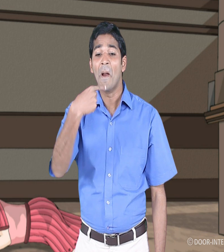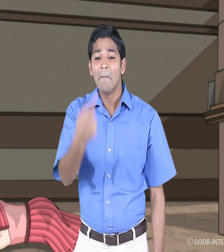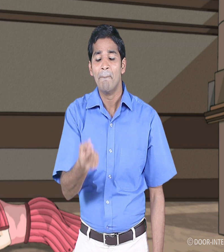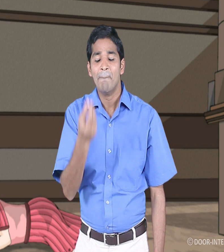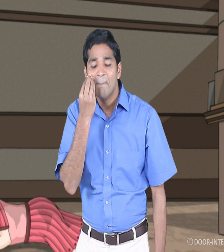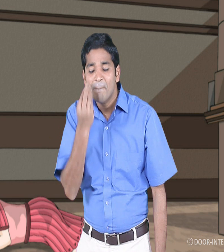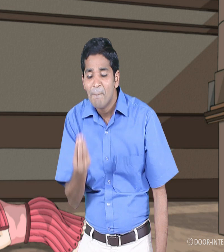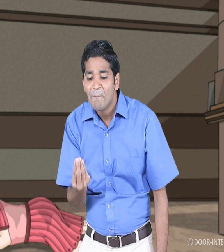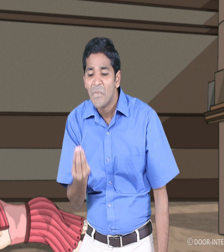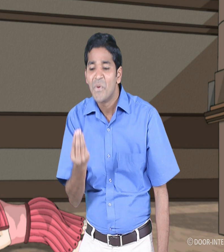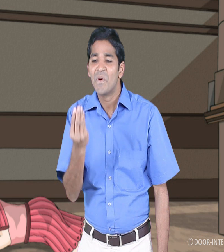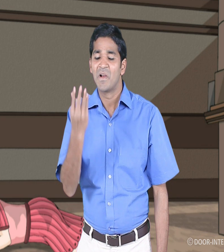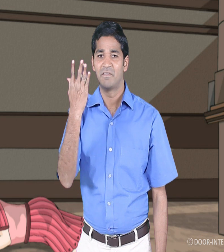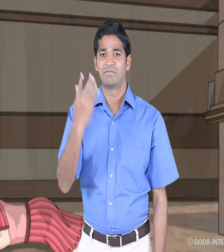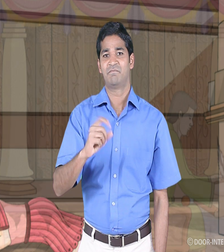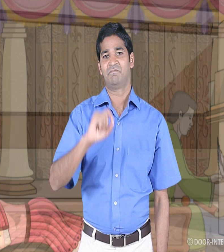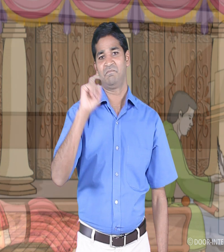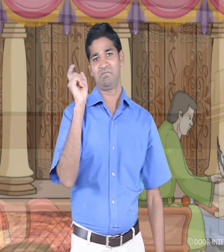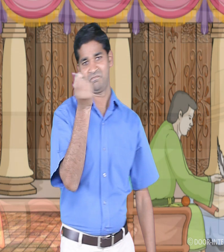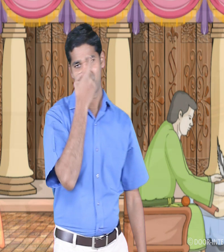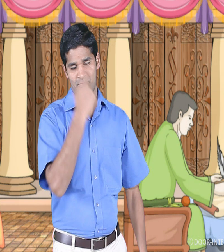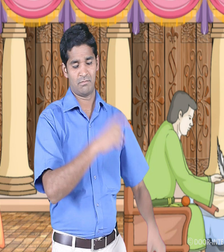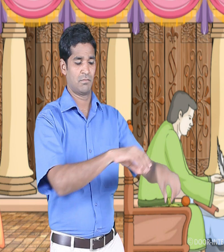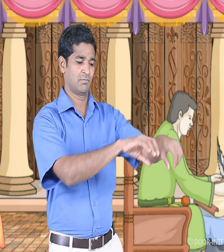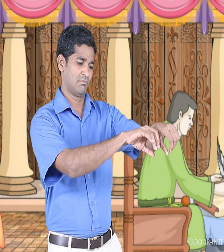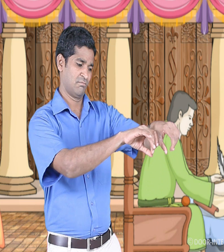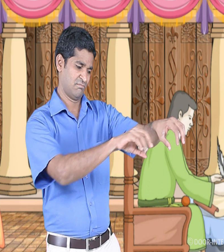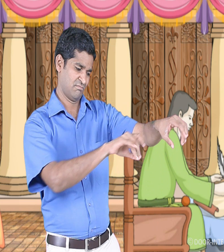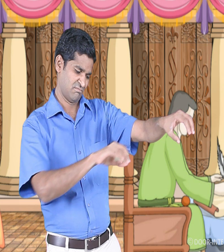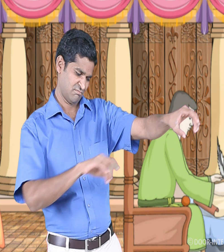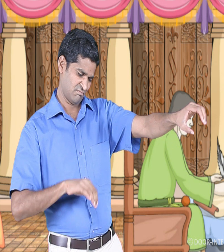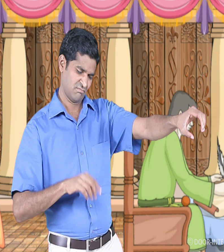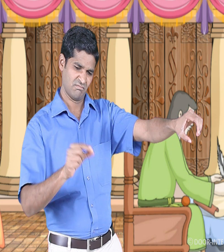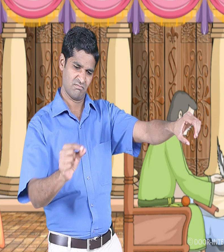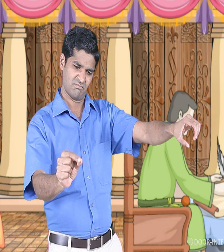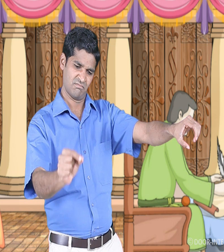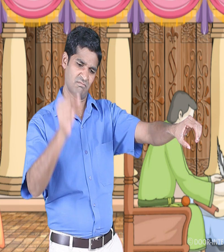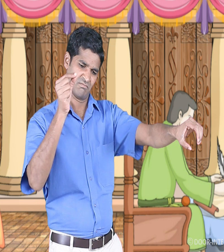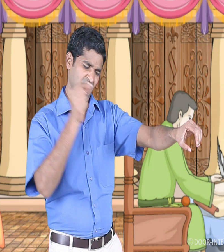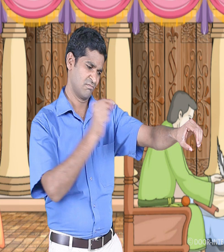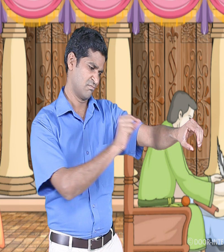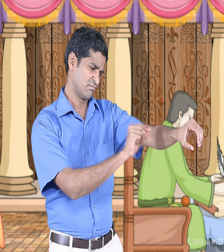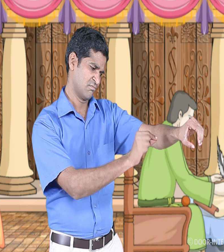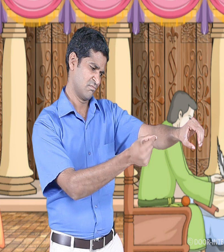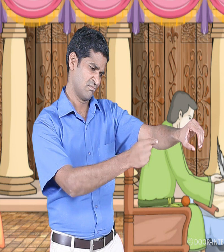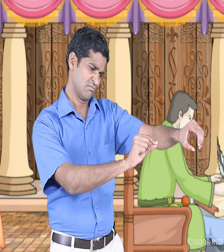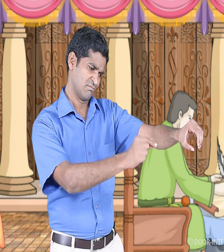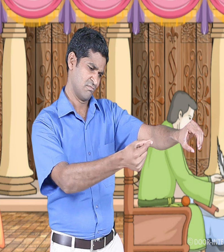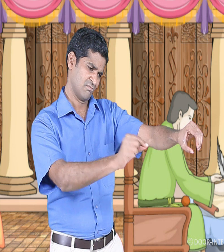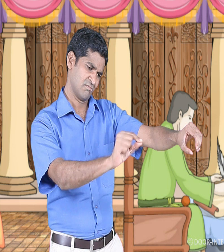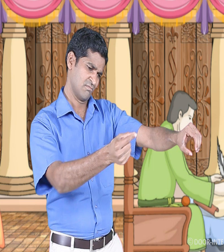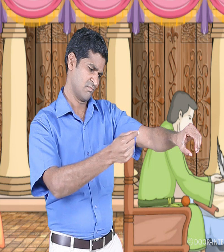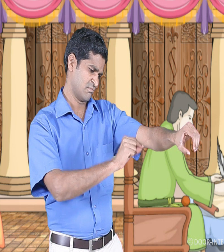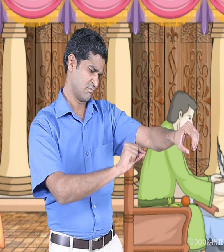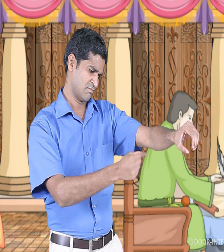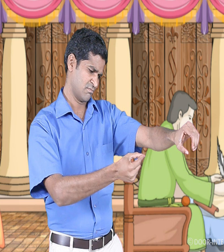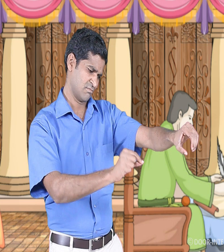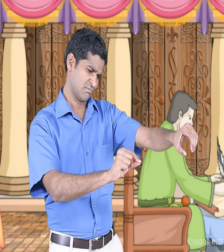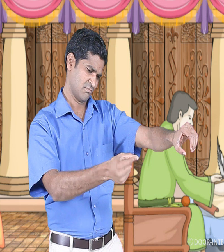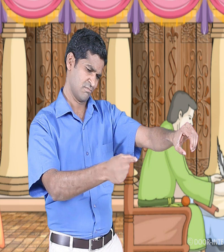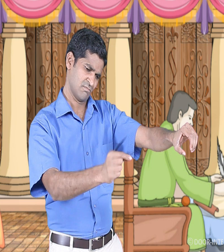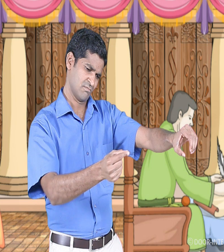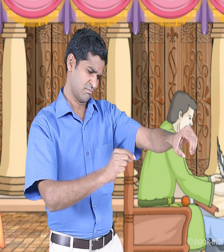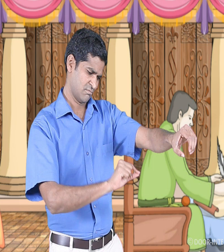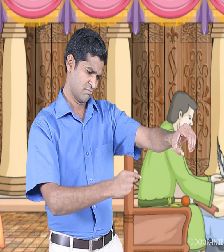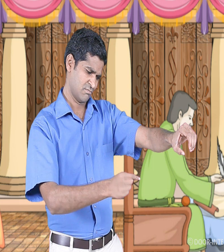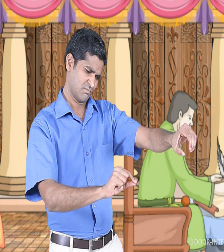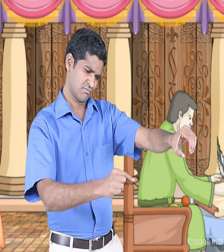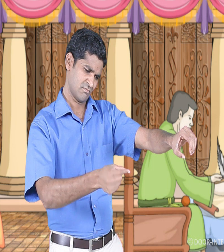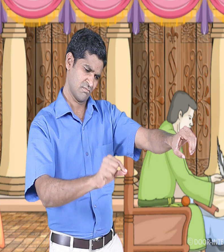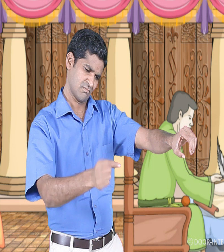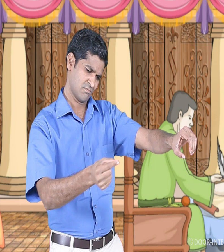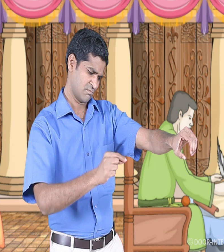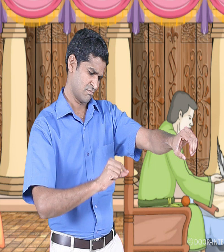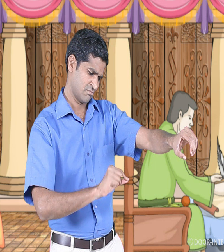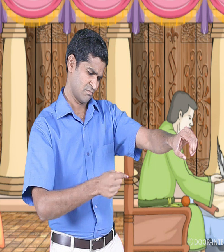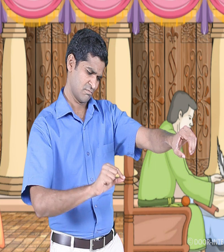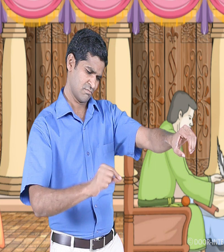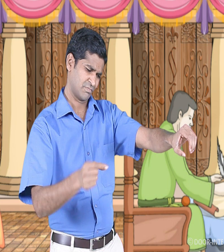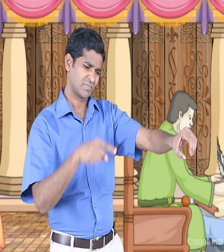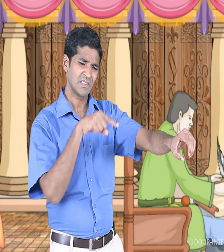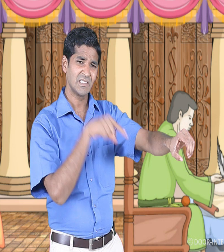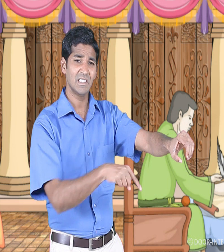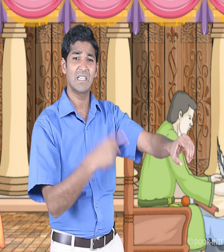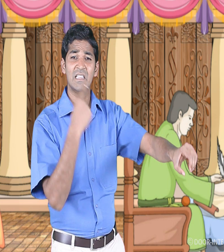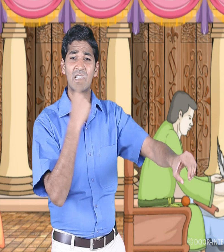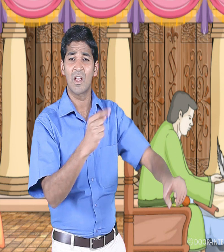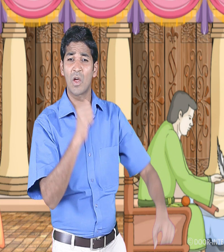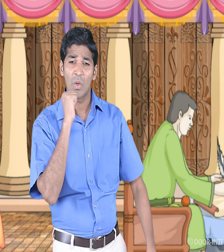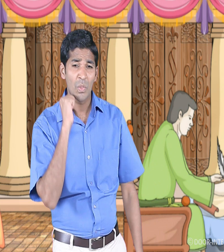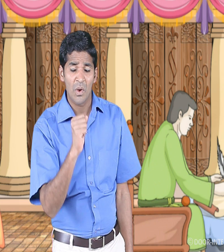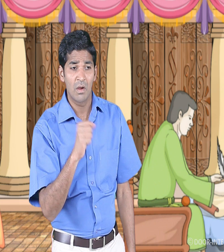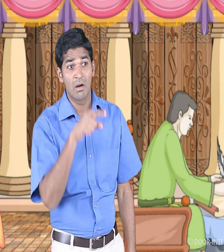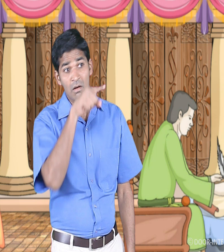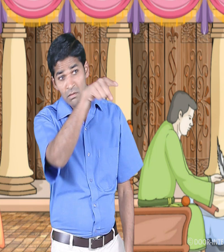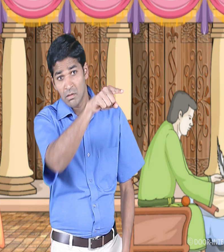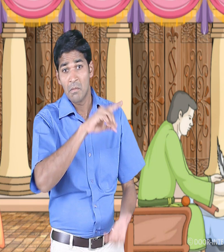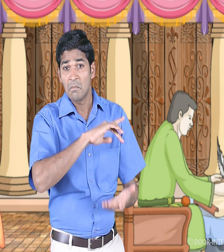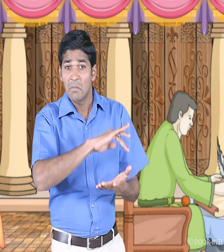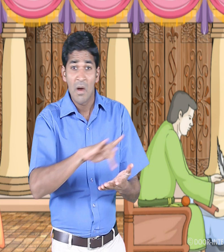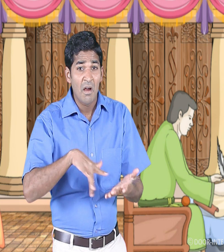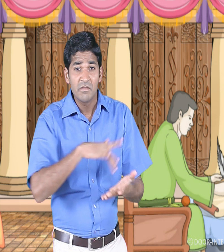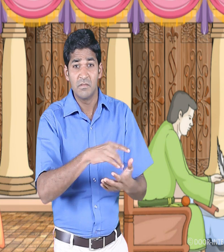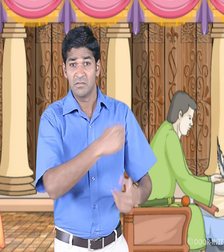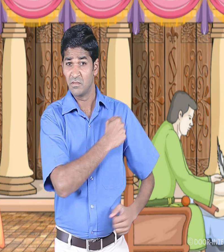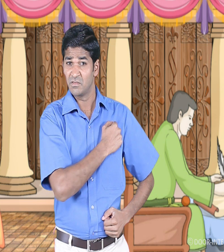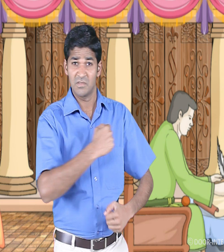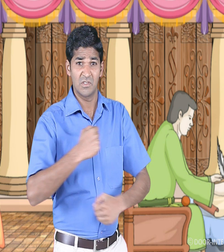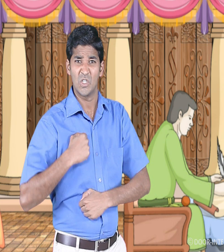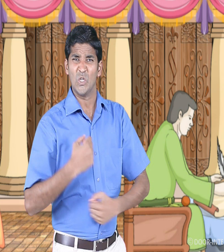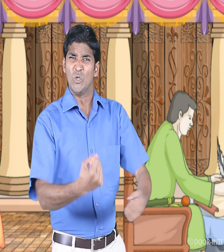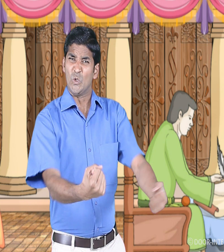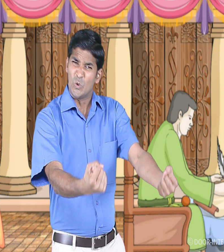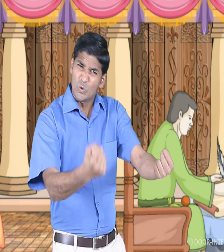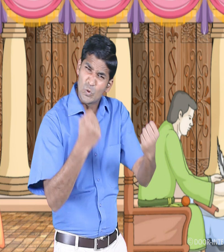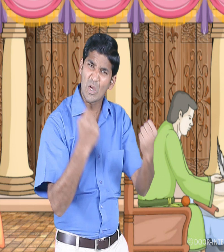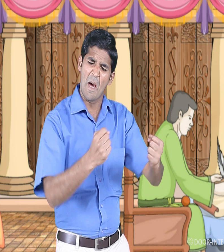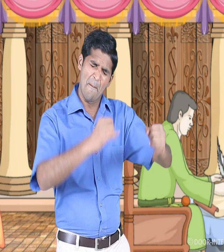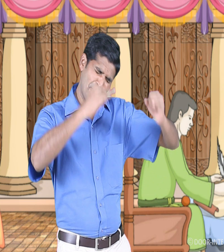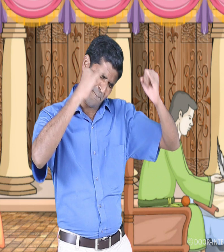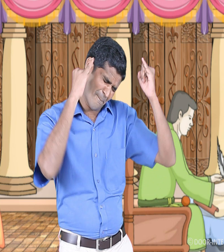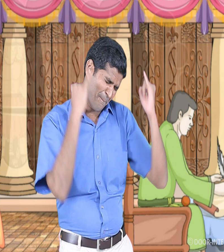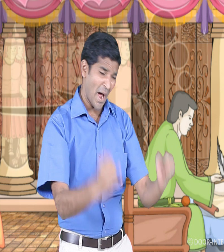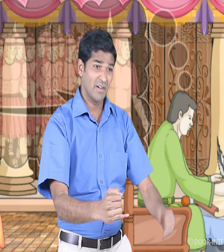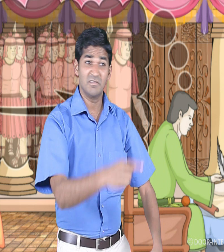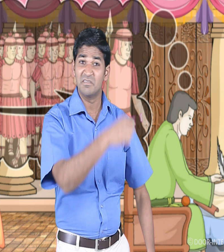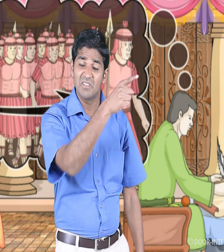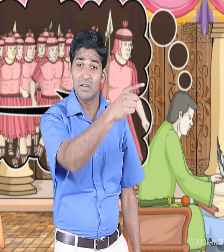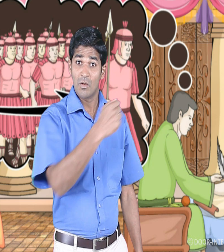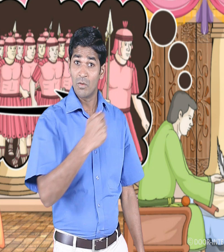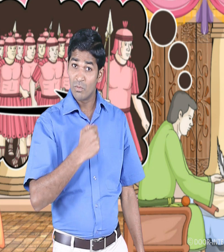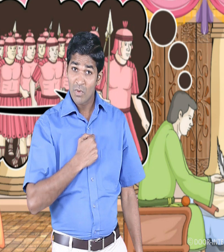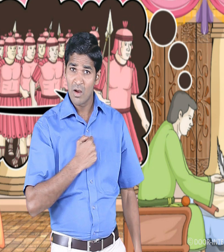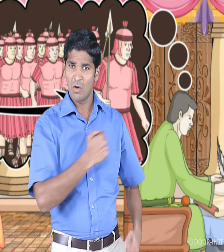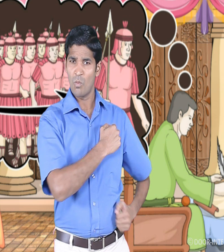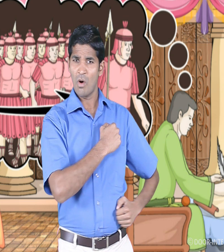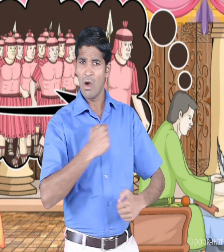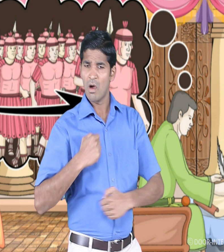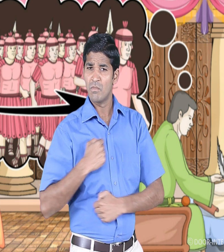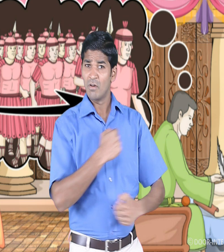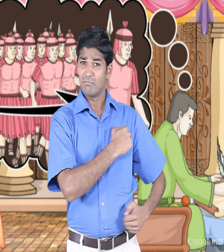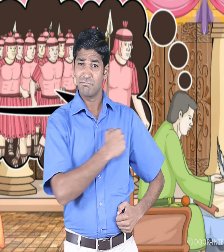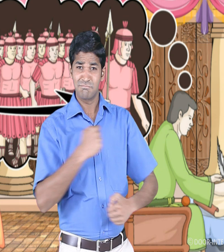The next morning David wrote a letter to Joab and sent it with Uriah.